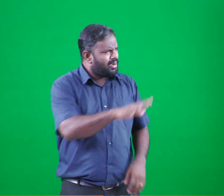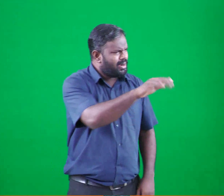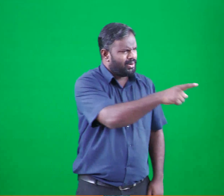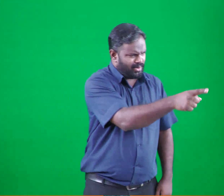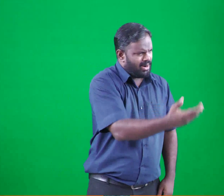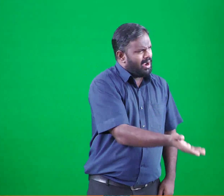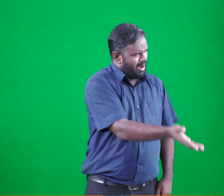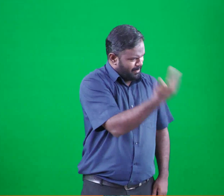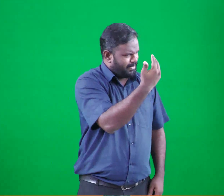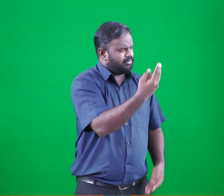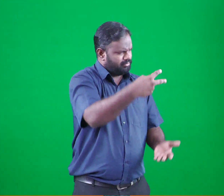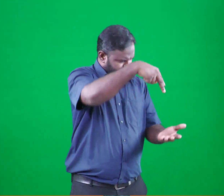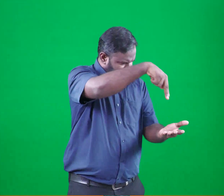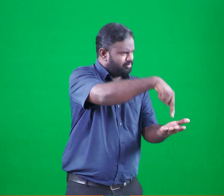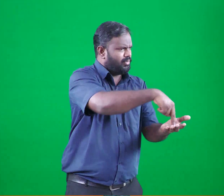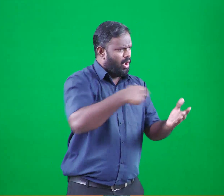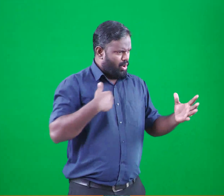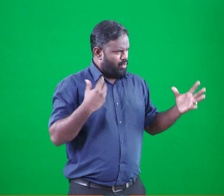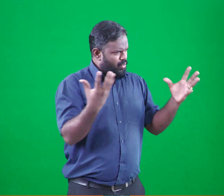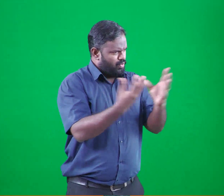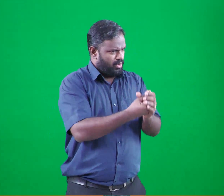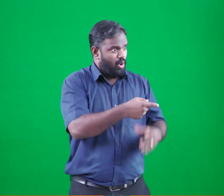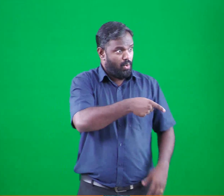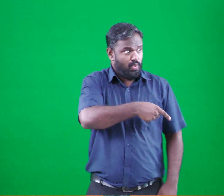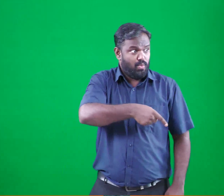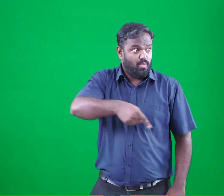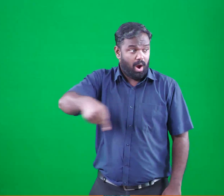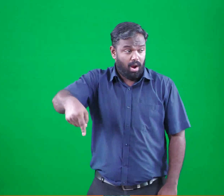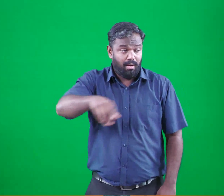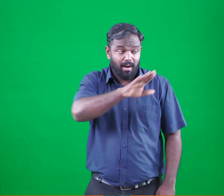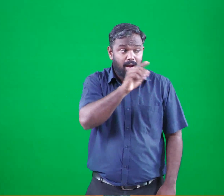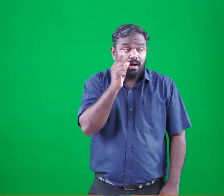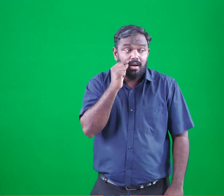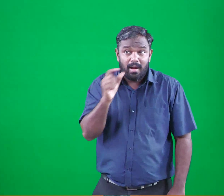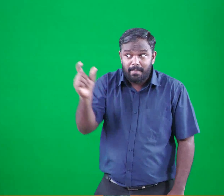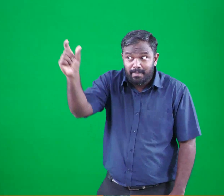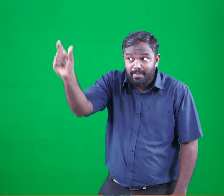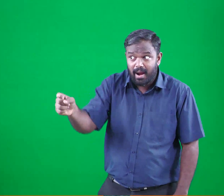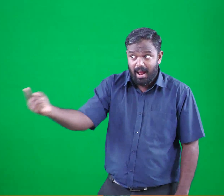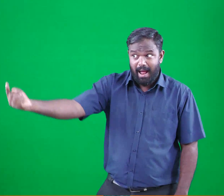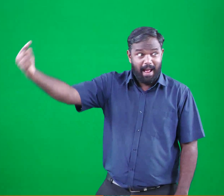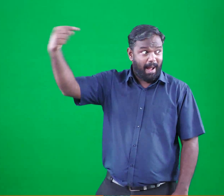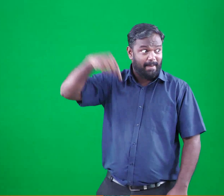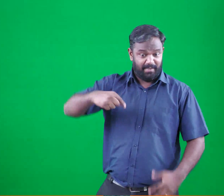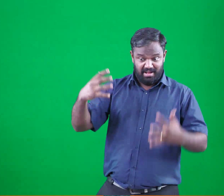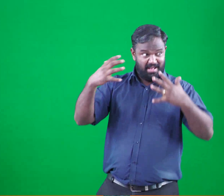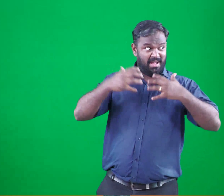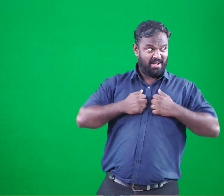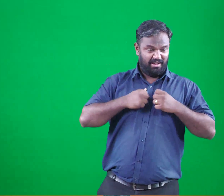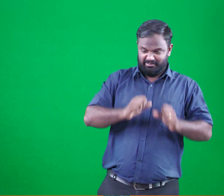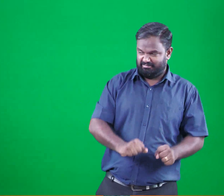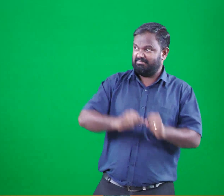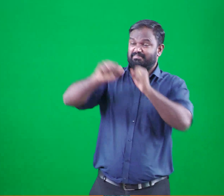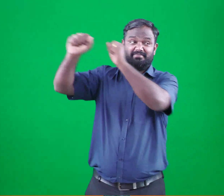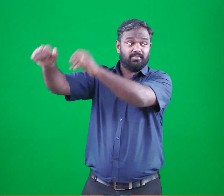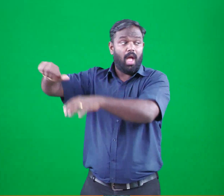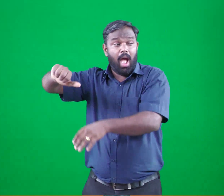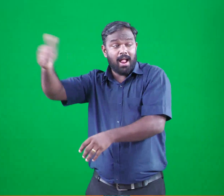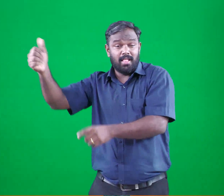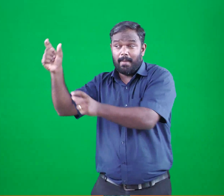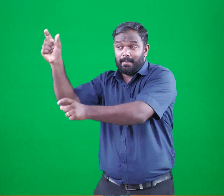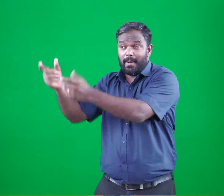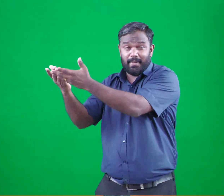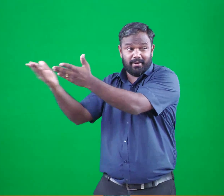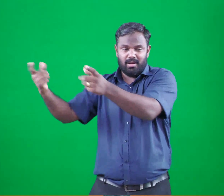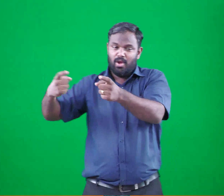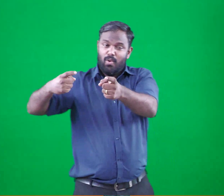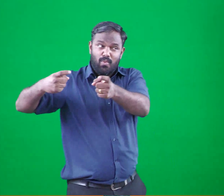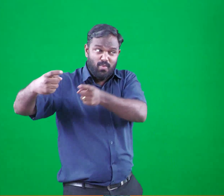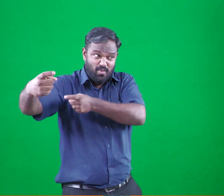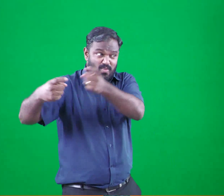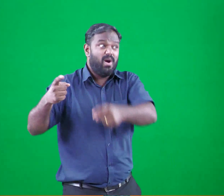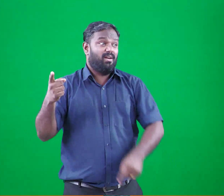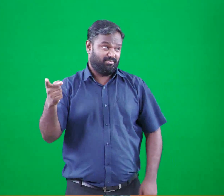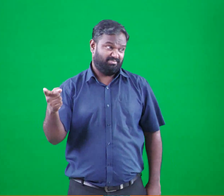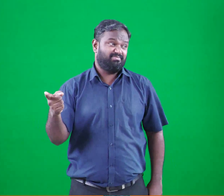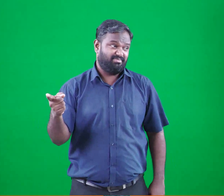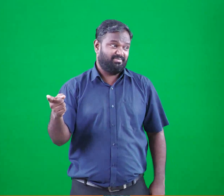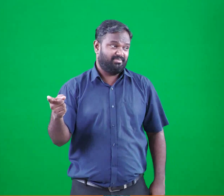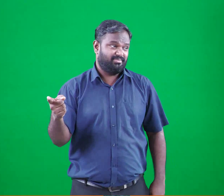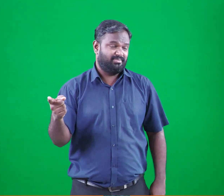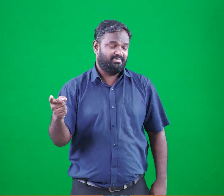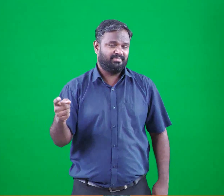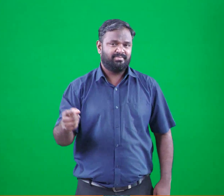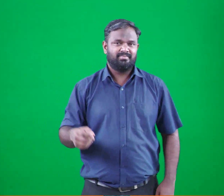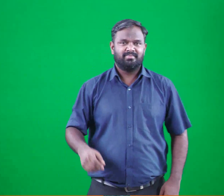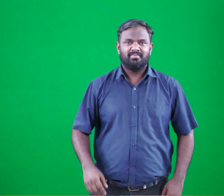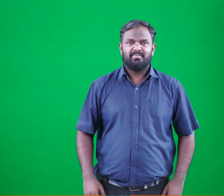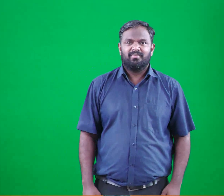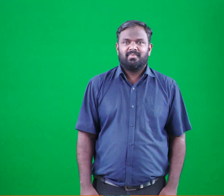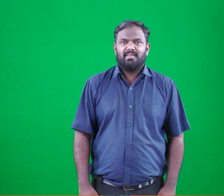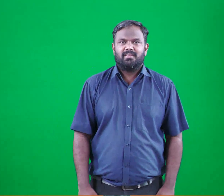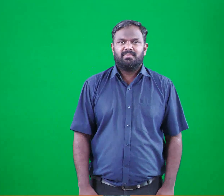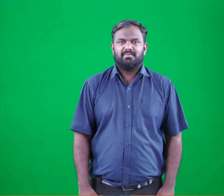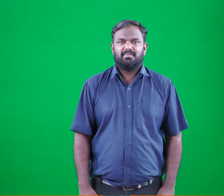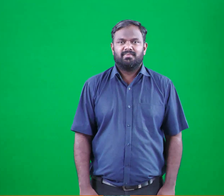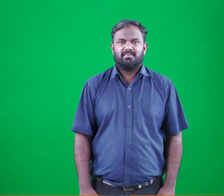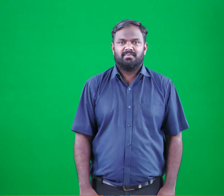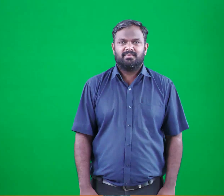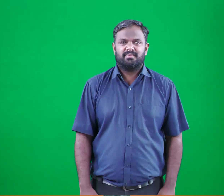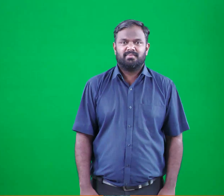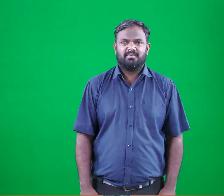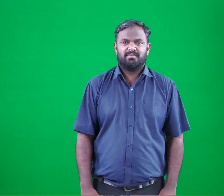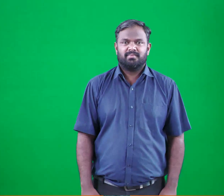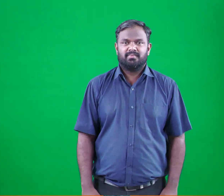Rise, let us go. See, My betrayer is approaching!"